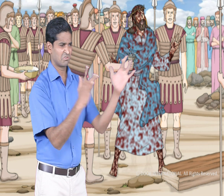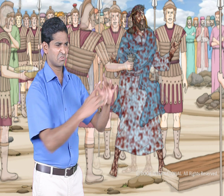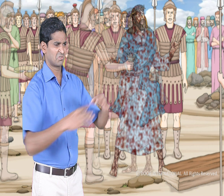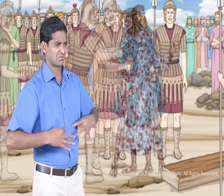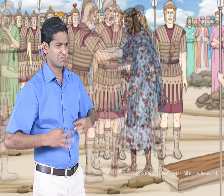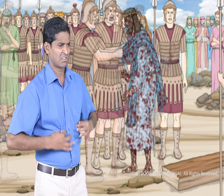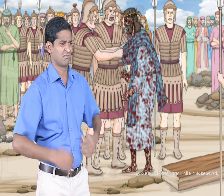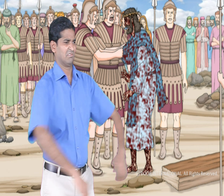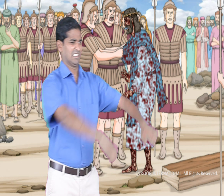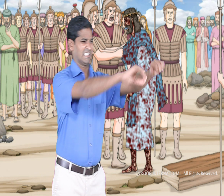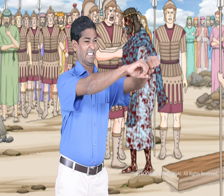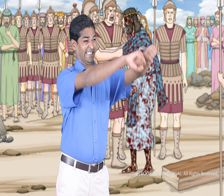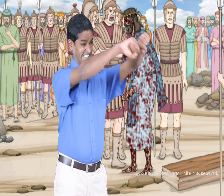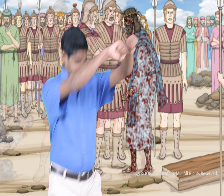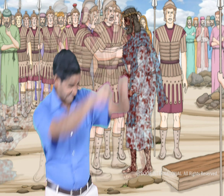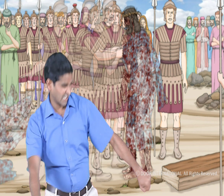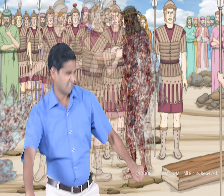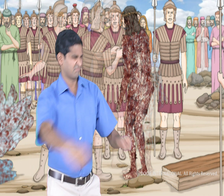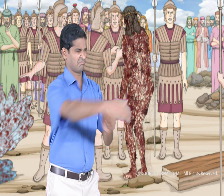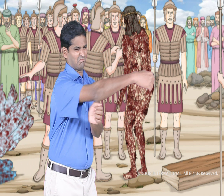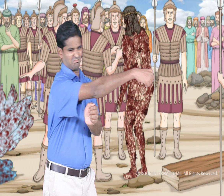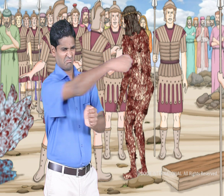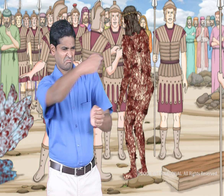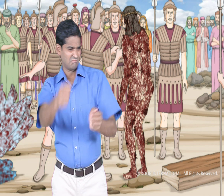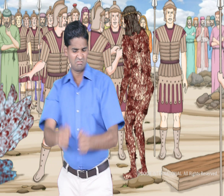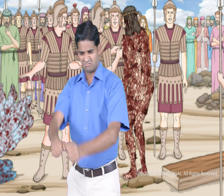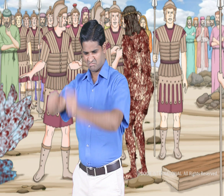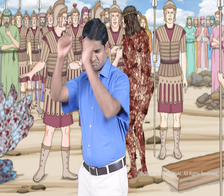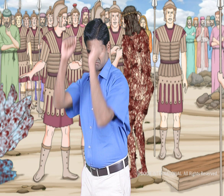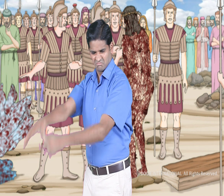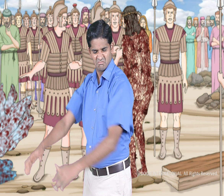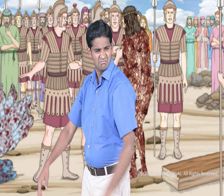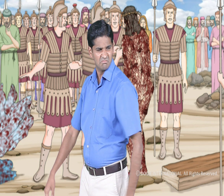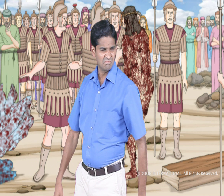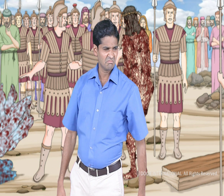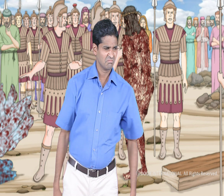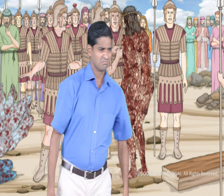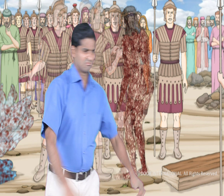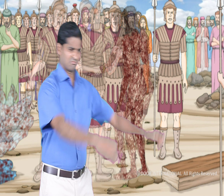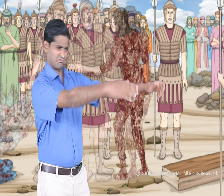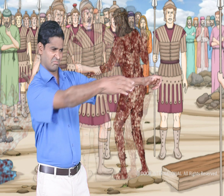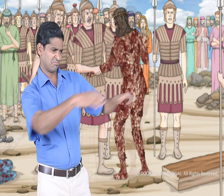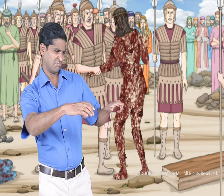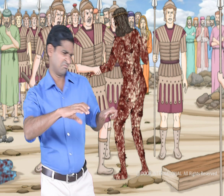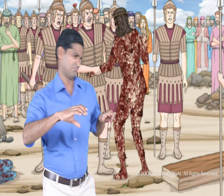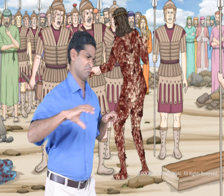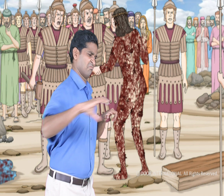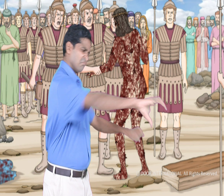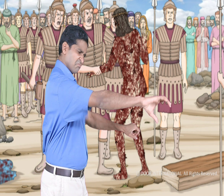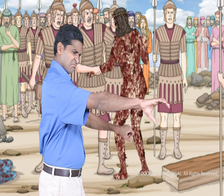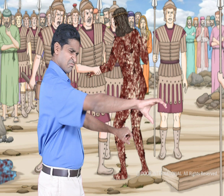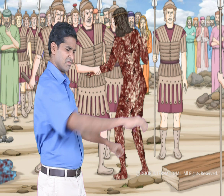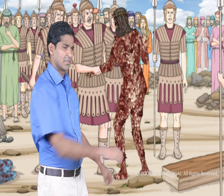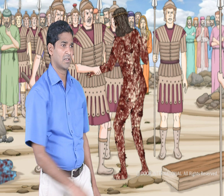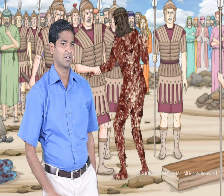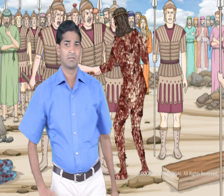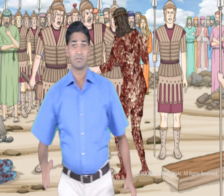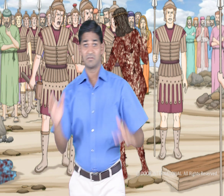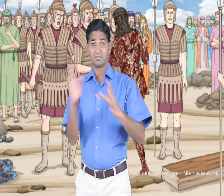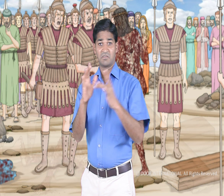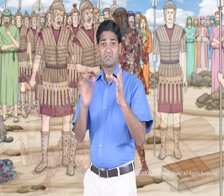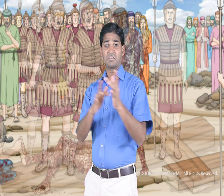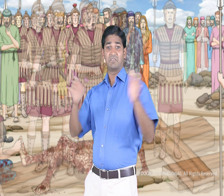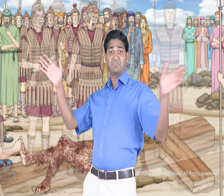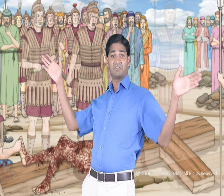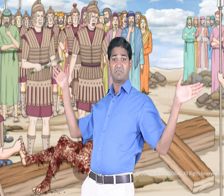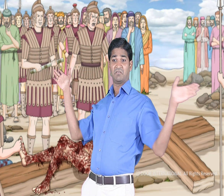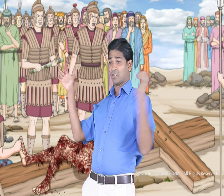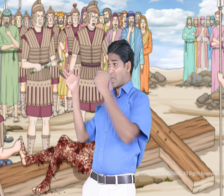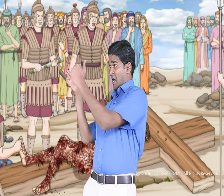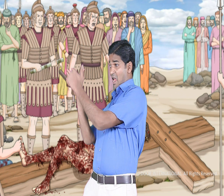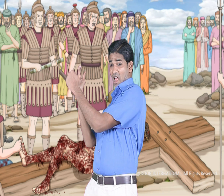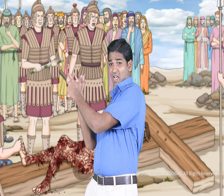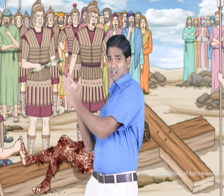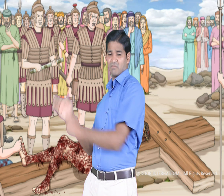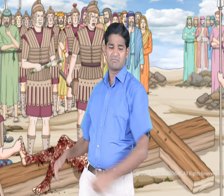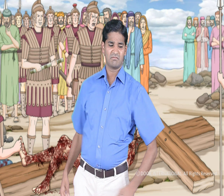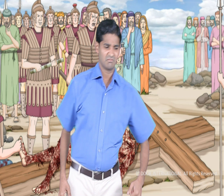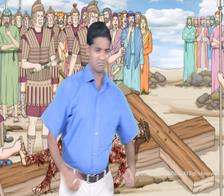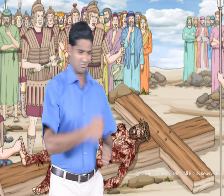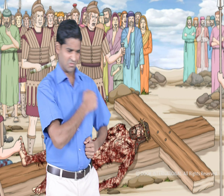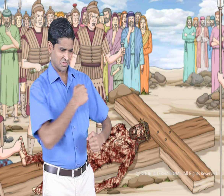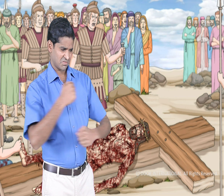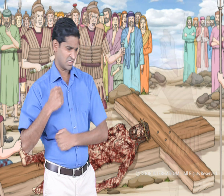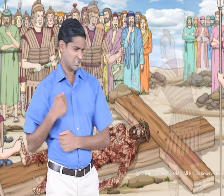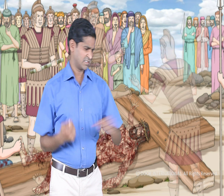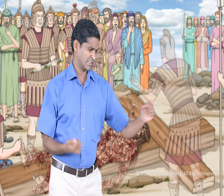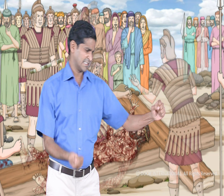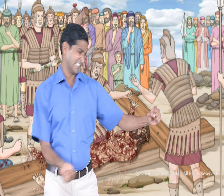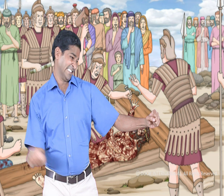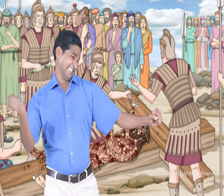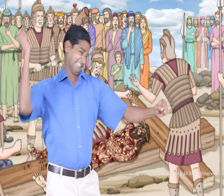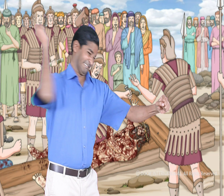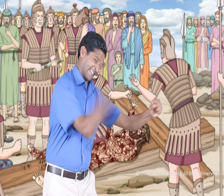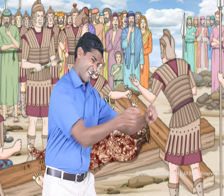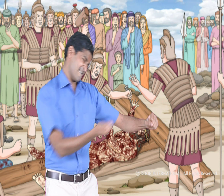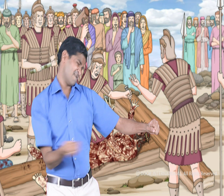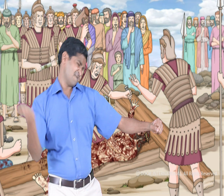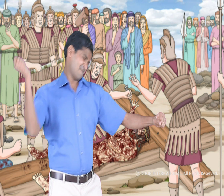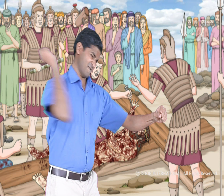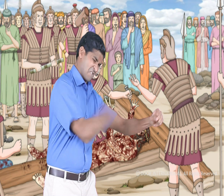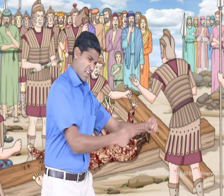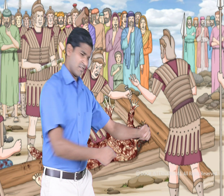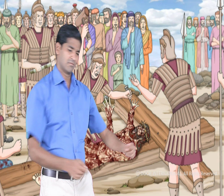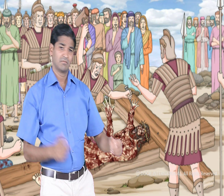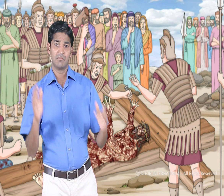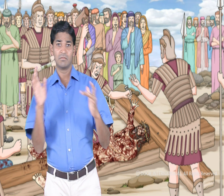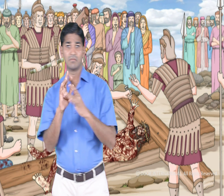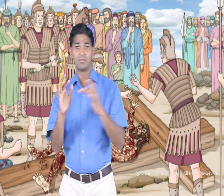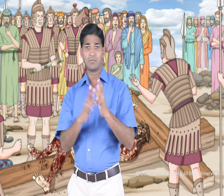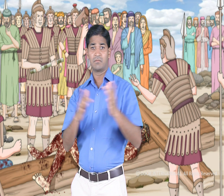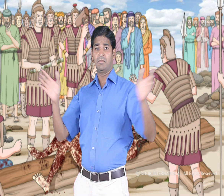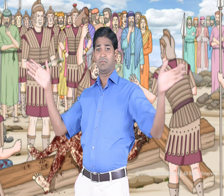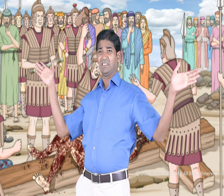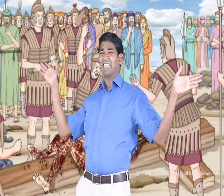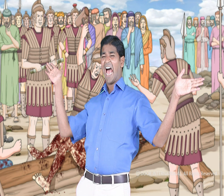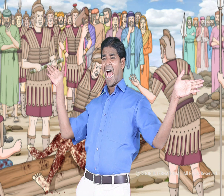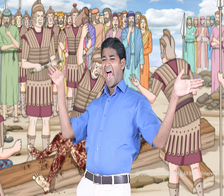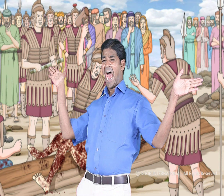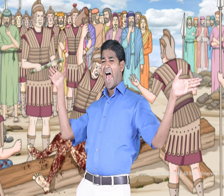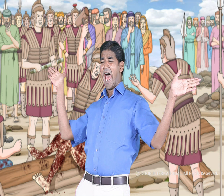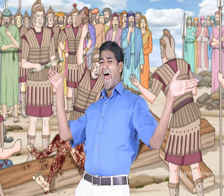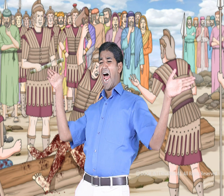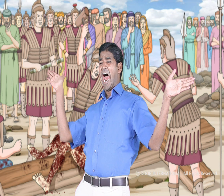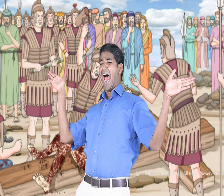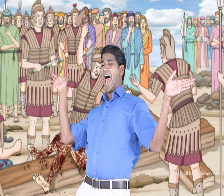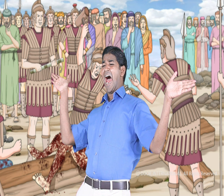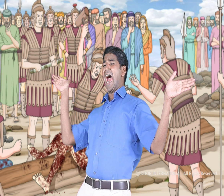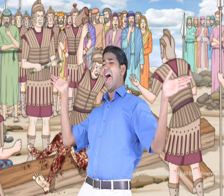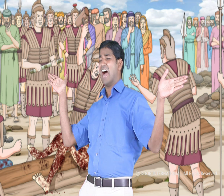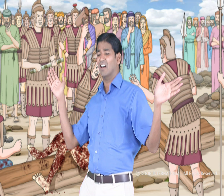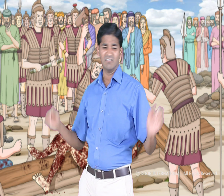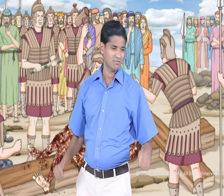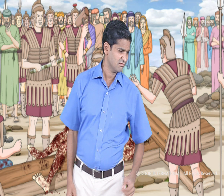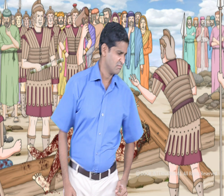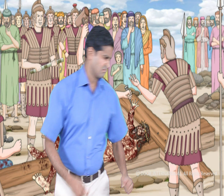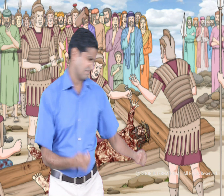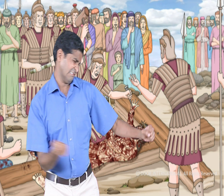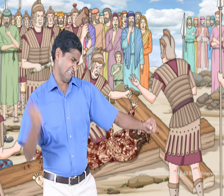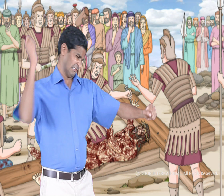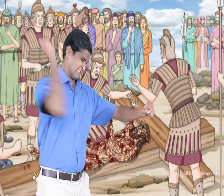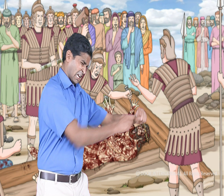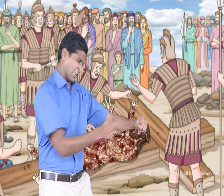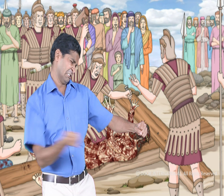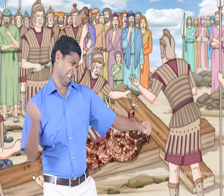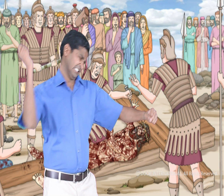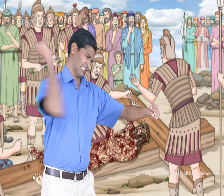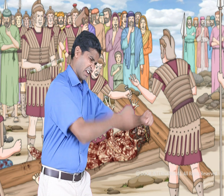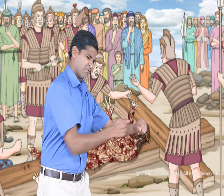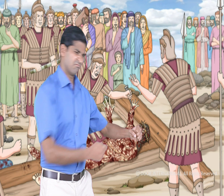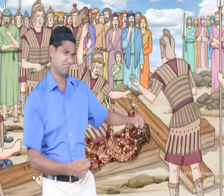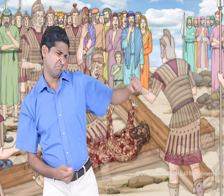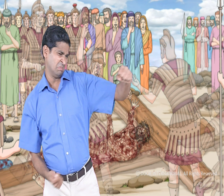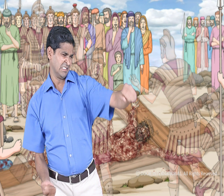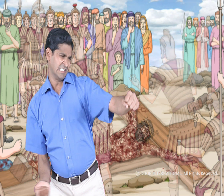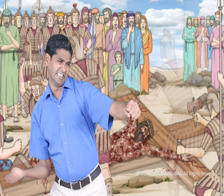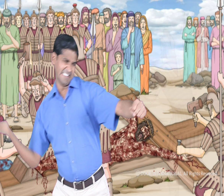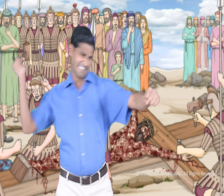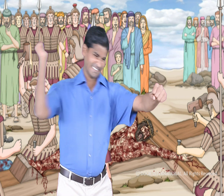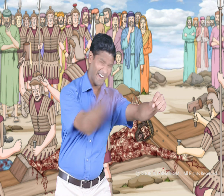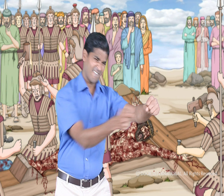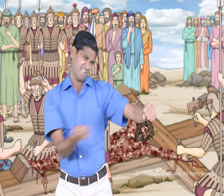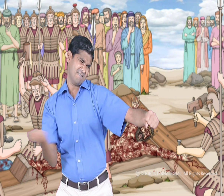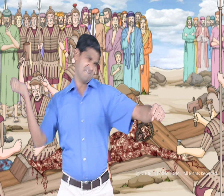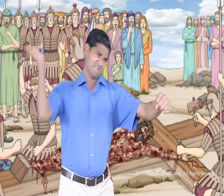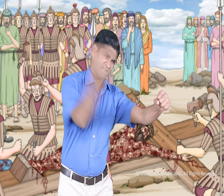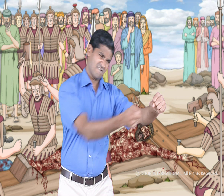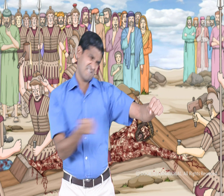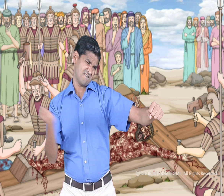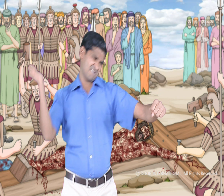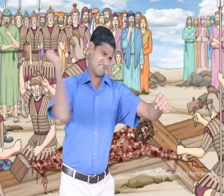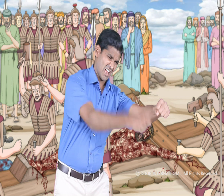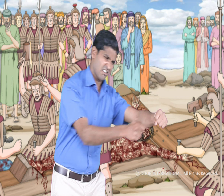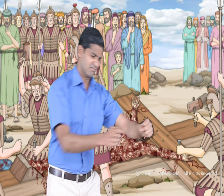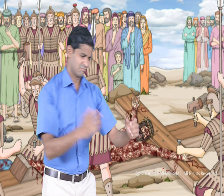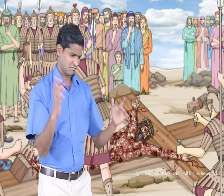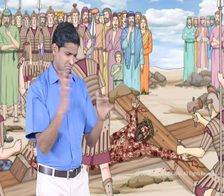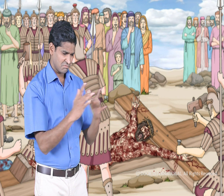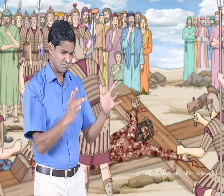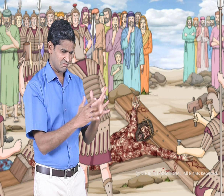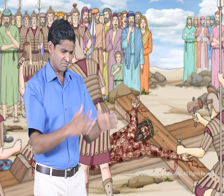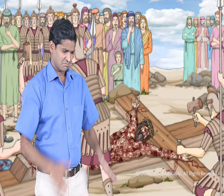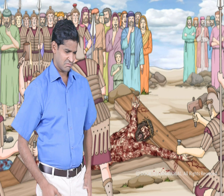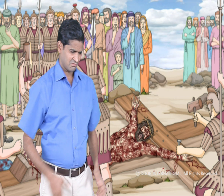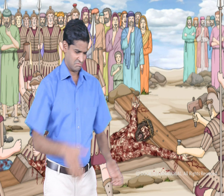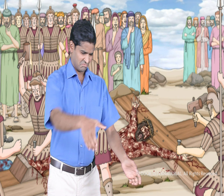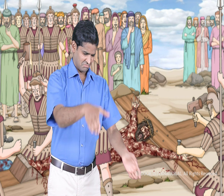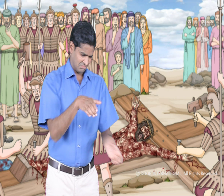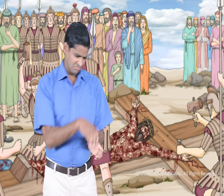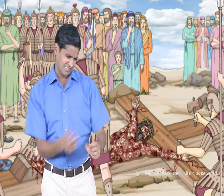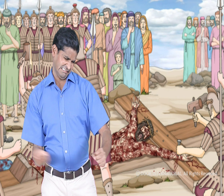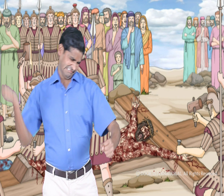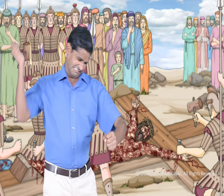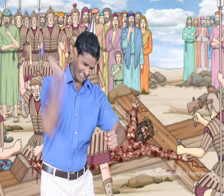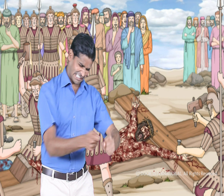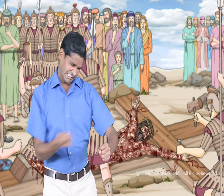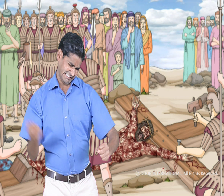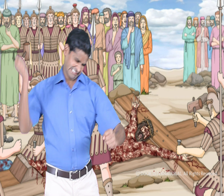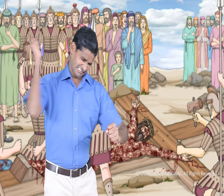When they had crucified Him, they divided up His garments by casting lots.